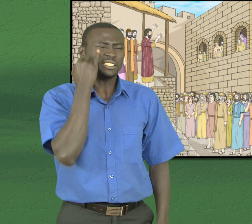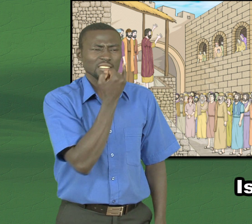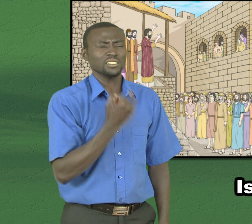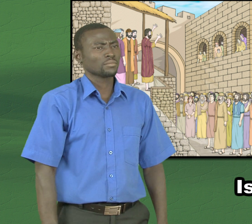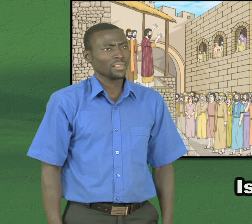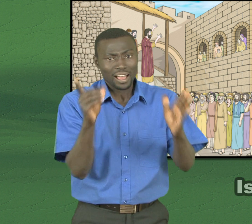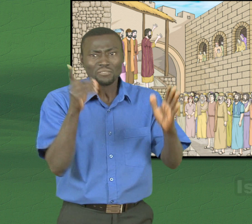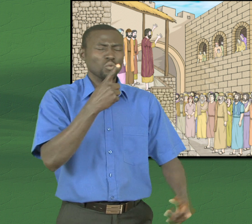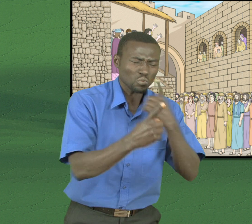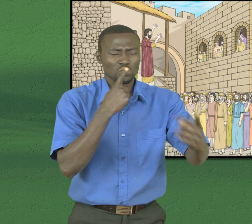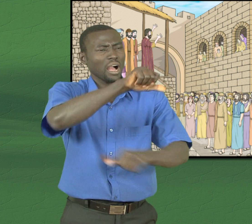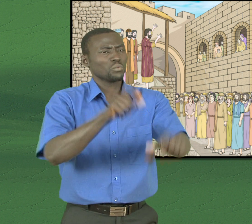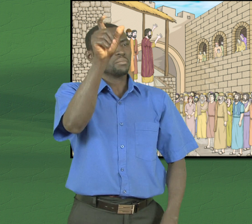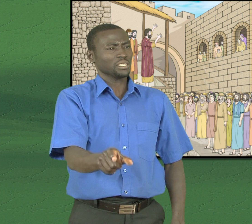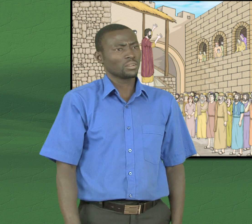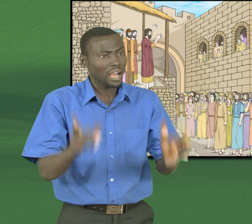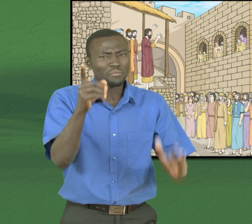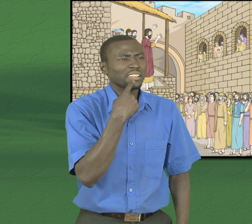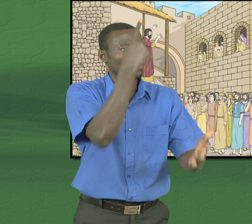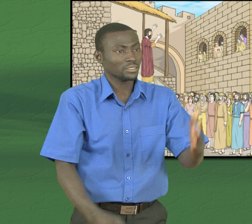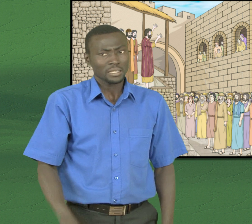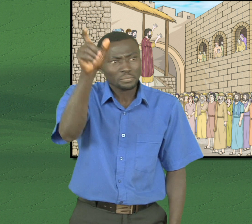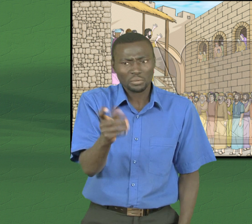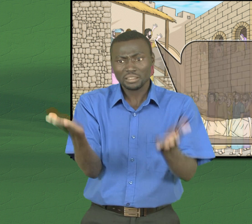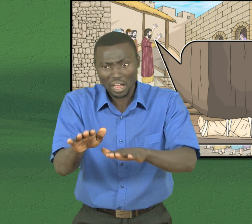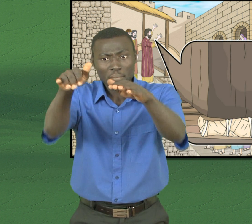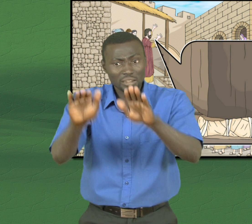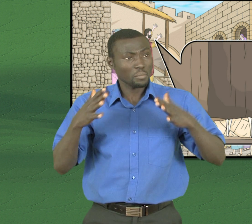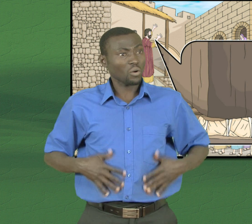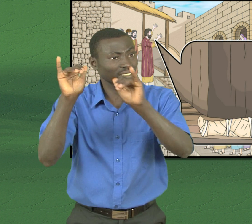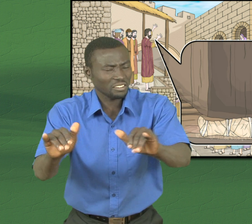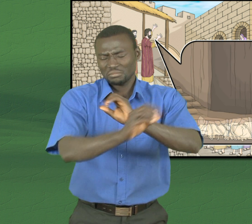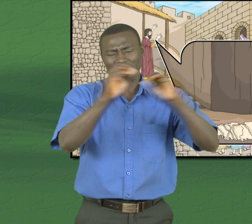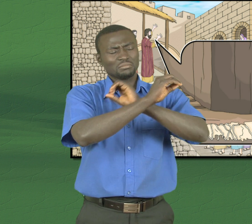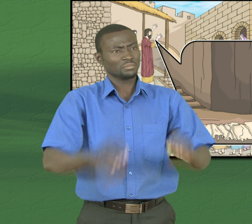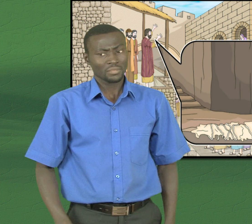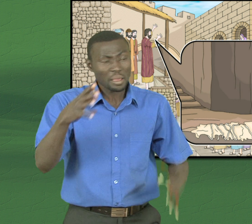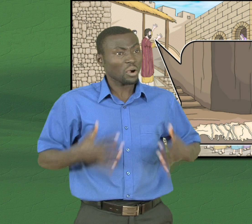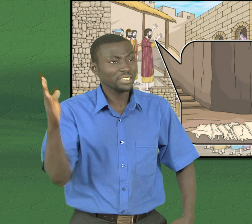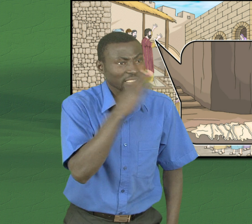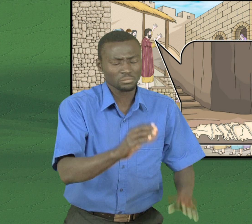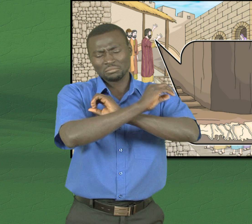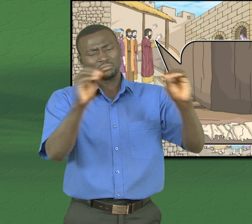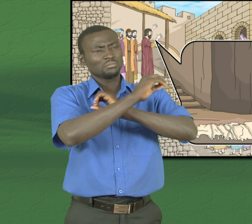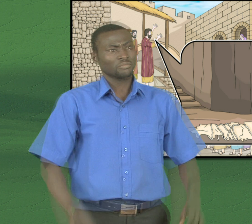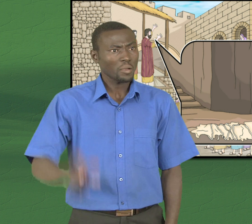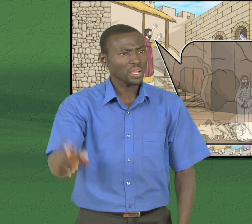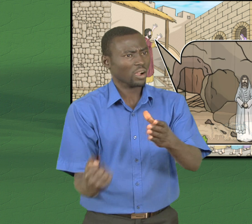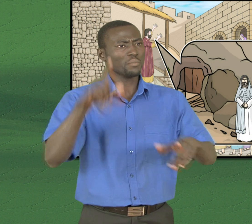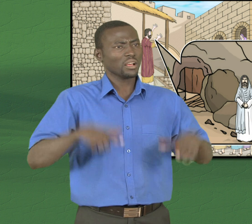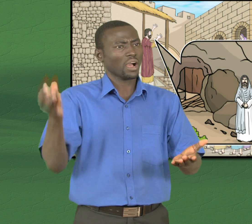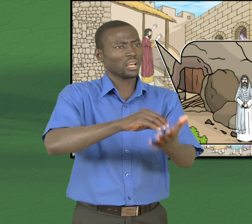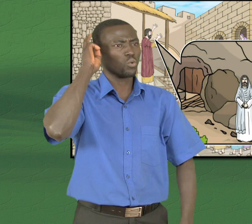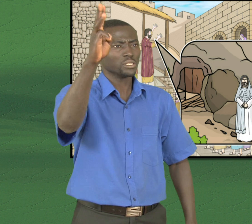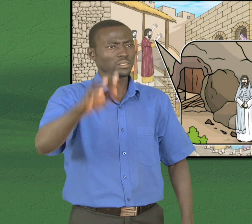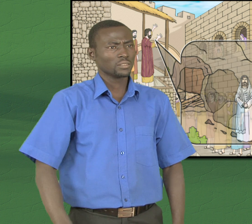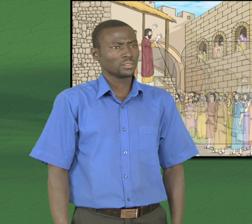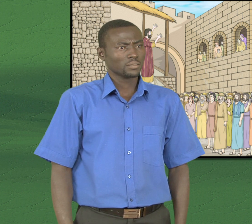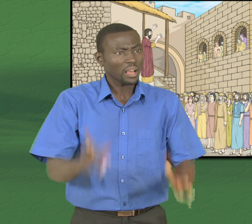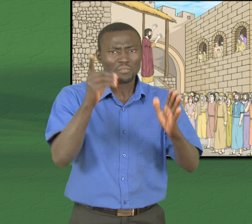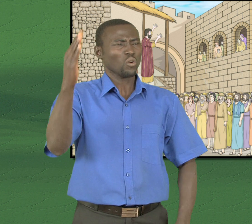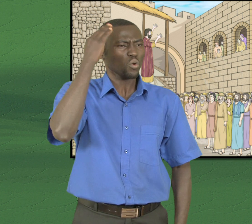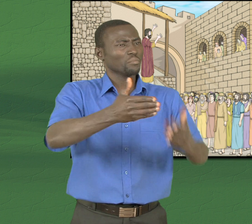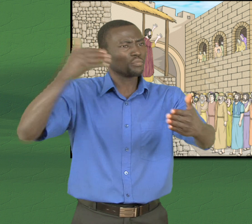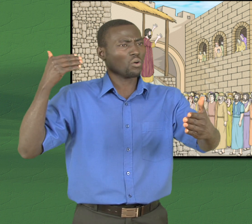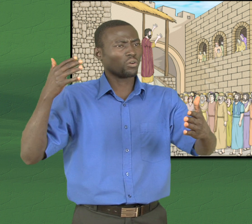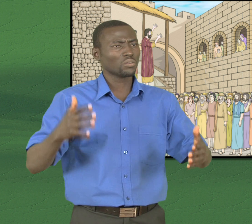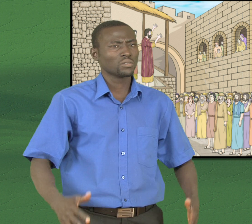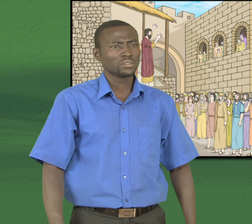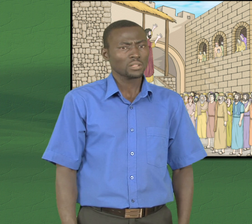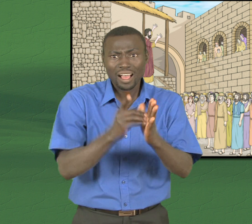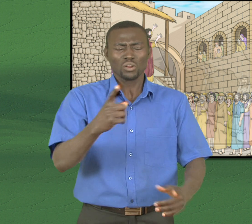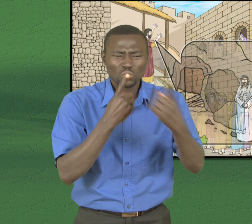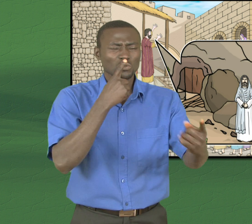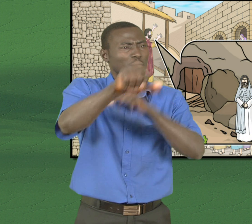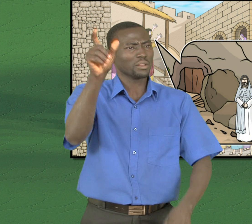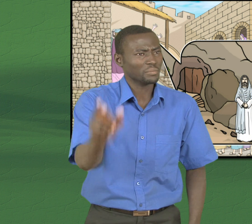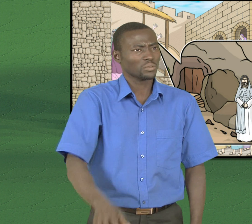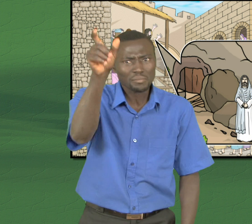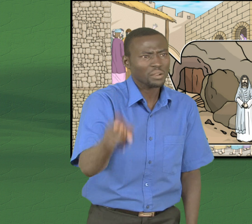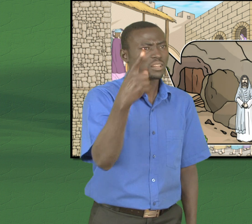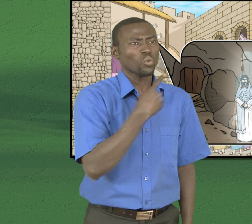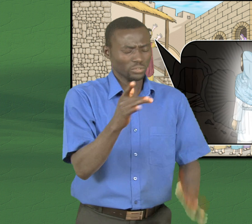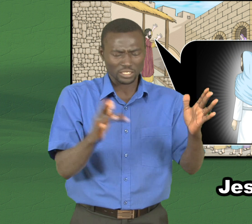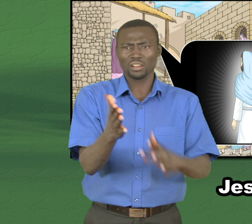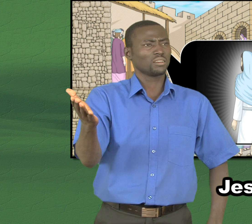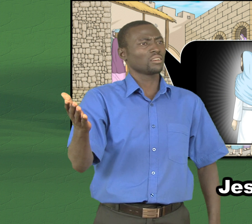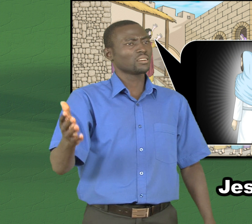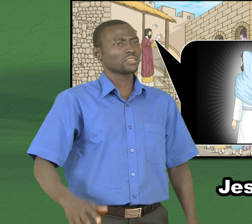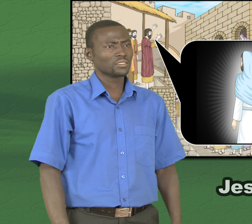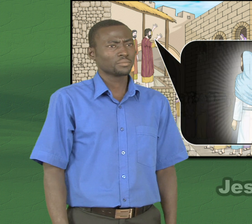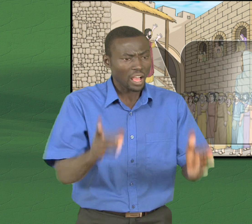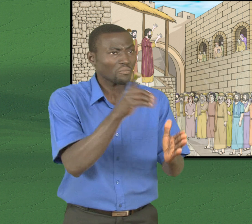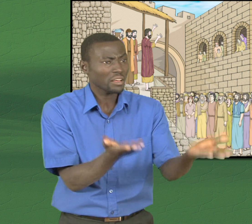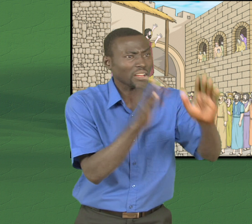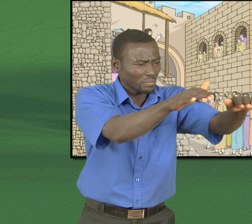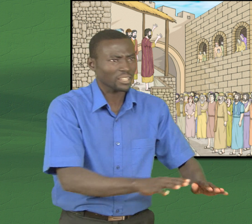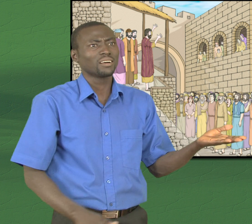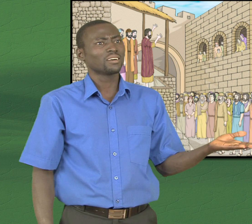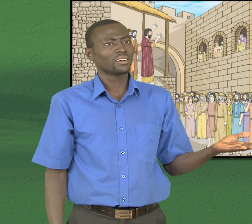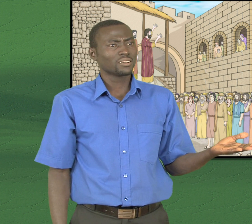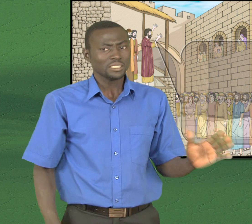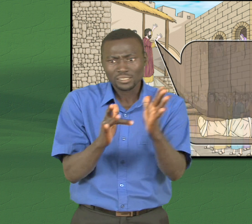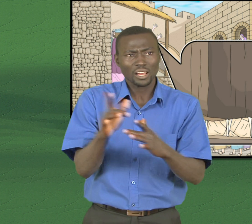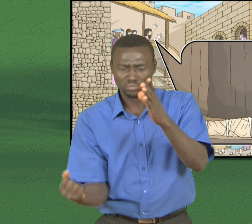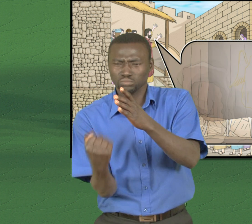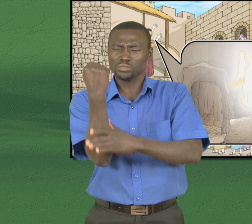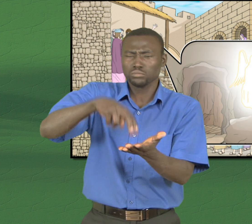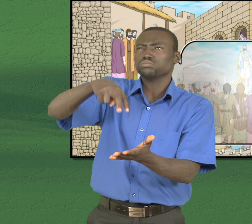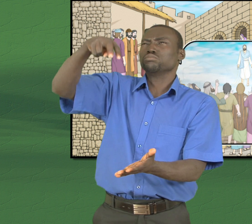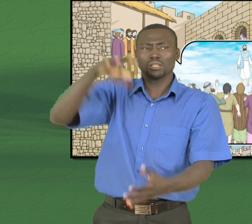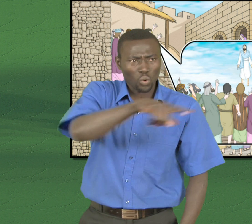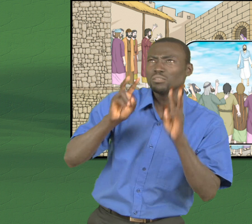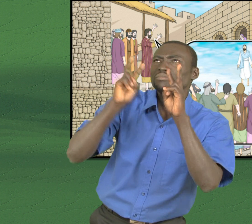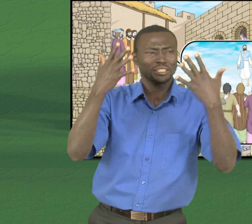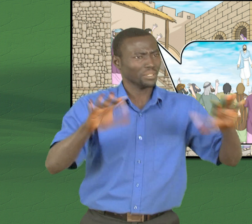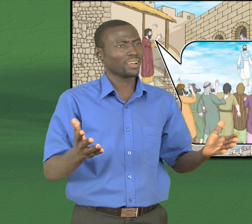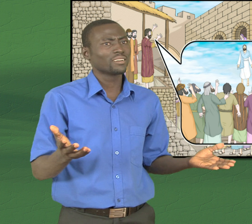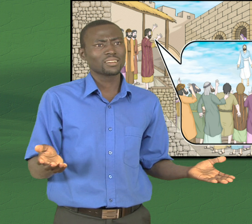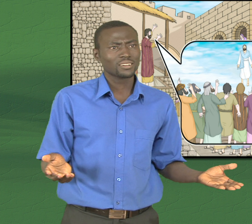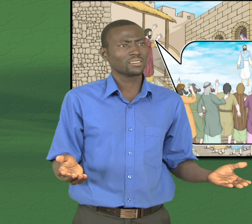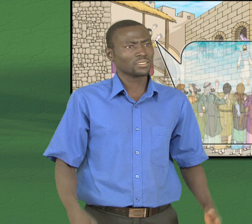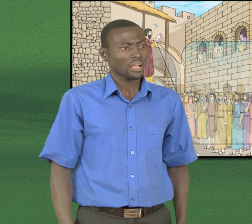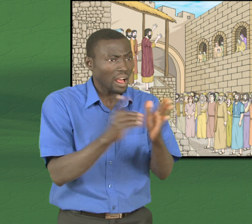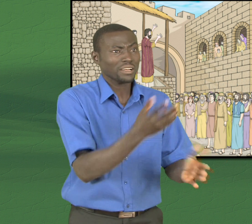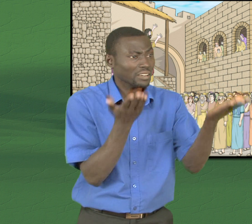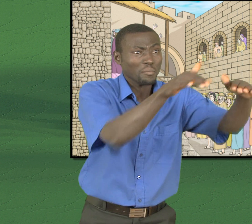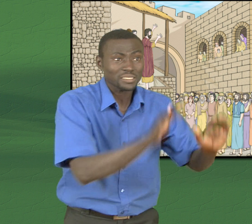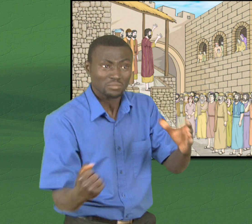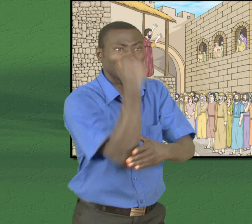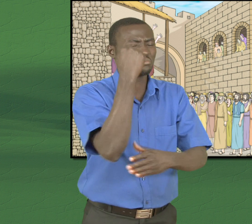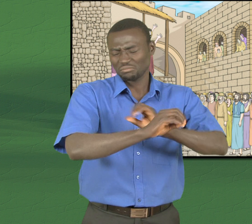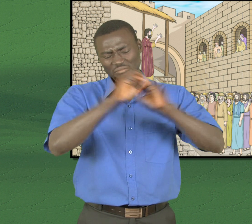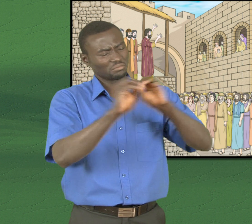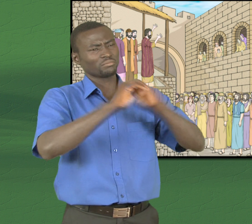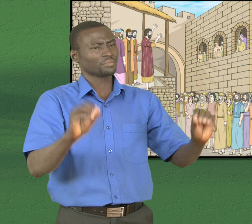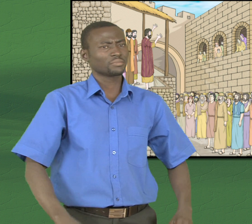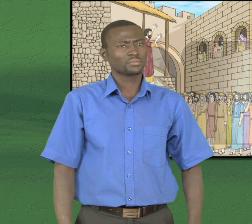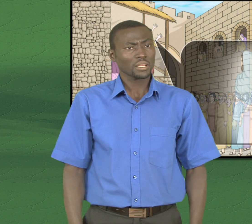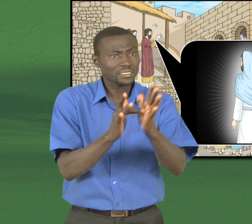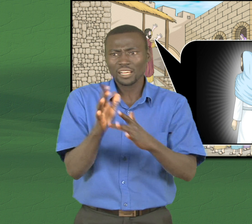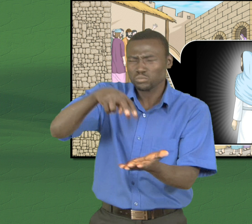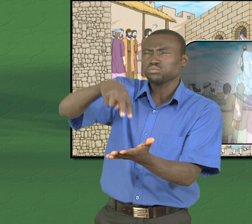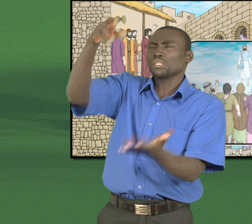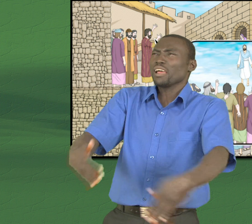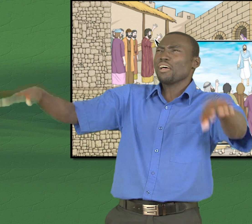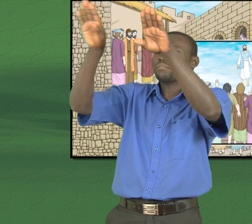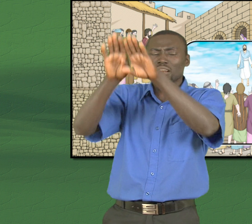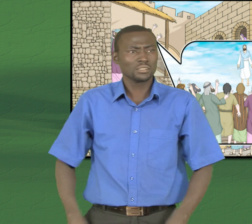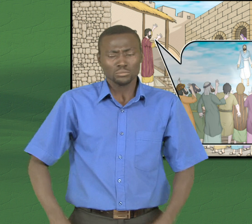You will fill me with joy in Your presence.’ Brothers, I can tell you with confidence that the patriarch David died and was buried, and his tomb is with us to this day. But he was a prophet and knew that God had promised him on oath that He would place one of his descendants on his throne. Foreseeing this, David spoke about the resurrection of the Christ, that He was not abandoned to Hades, nor did His body see decay. God has raised this Jesus to life, to which we are all witnesses.